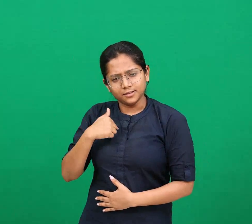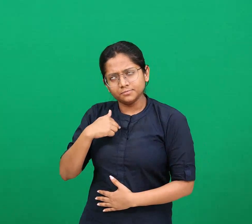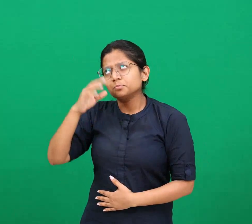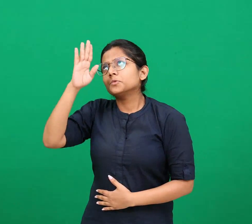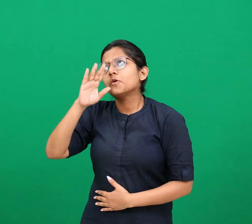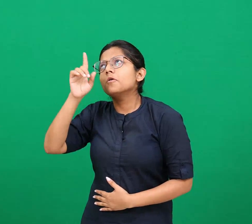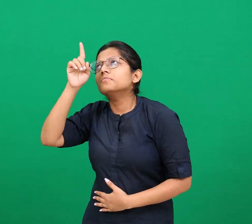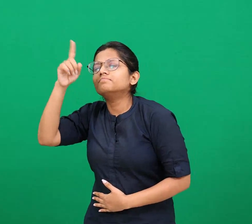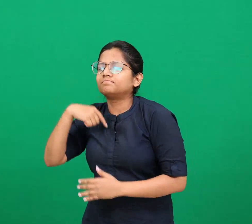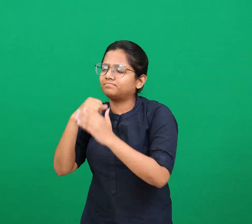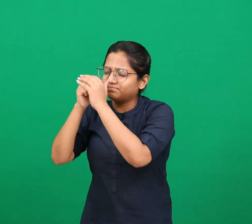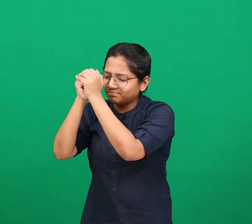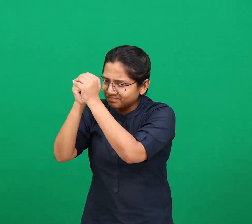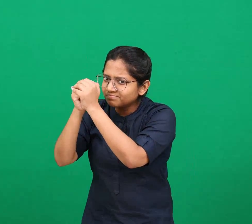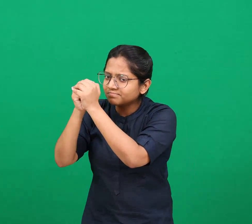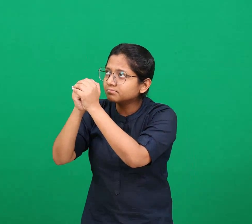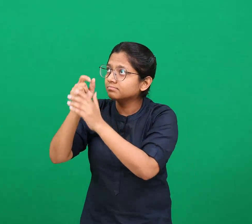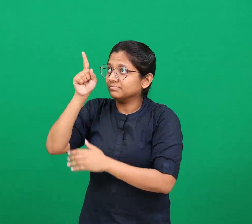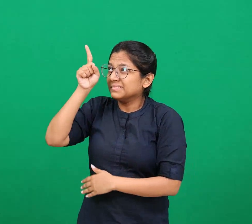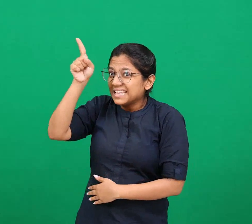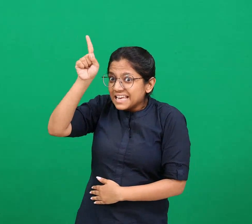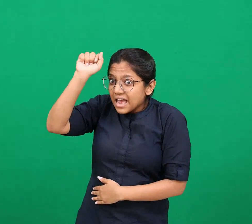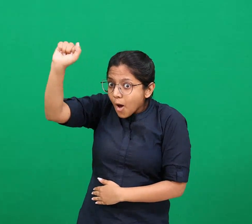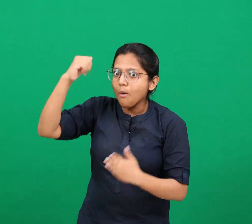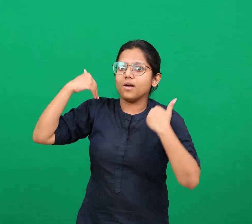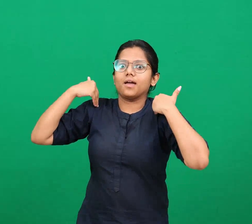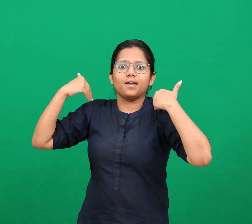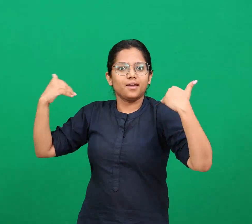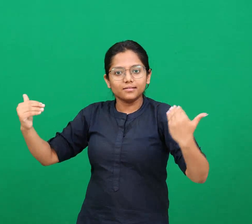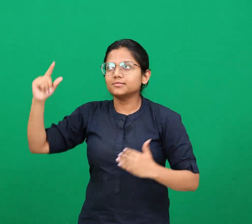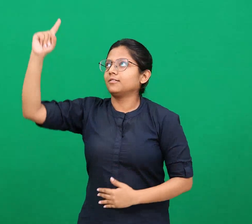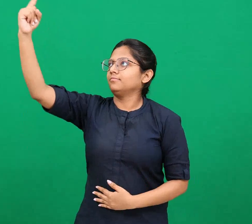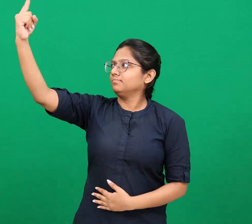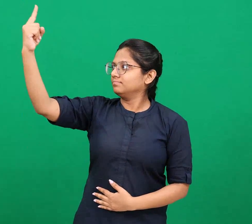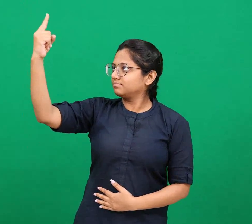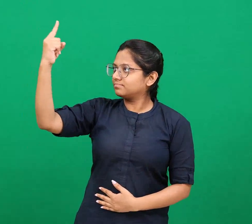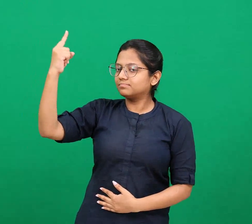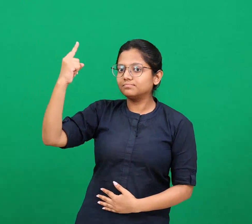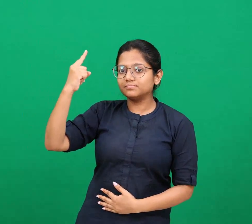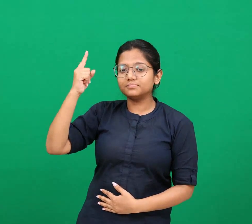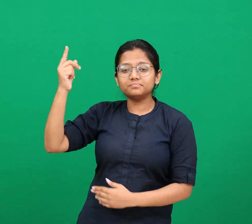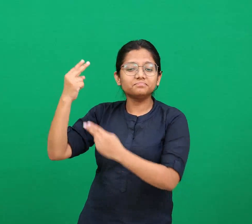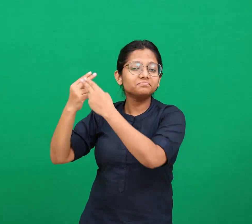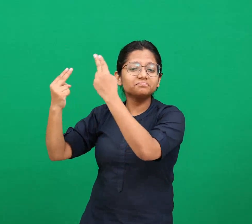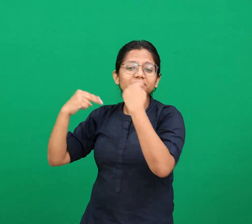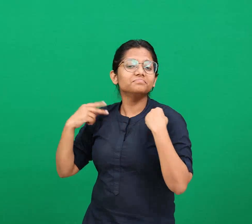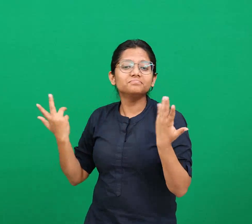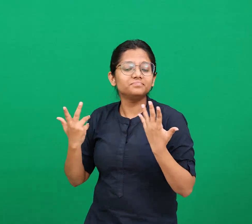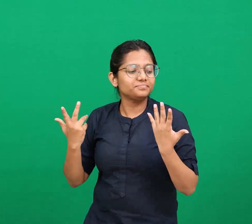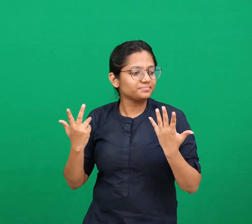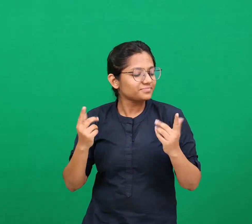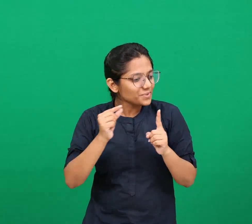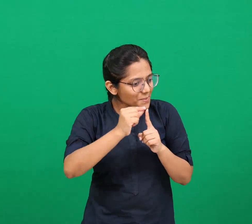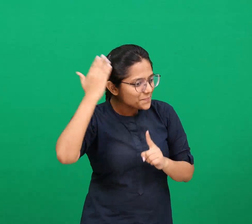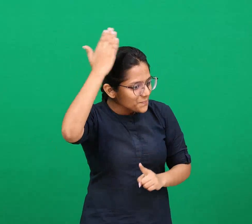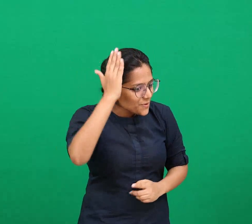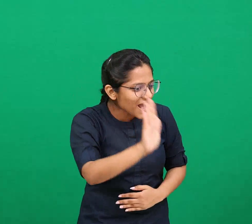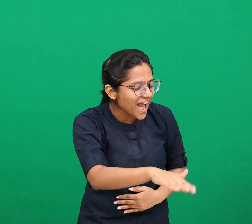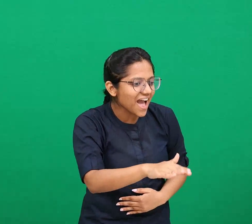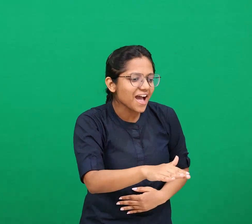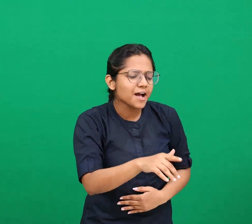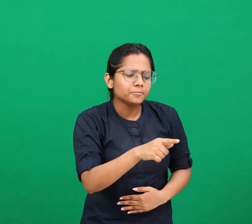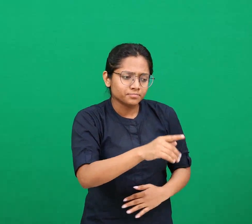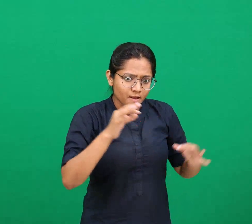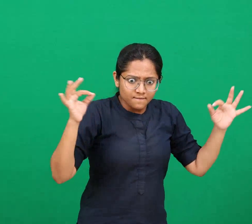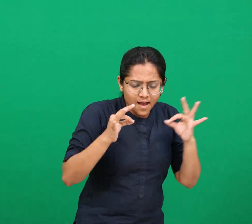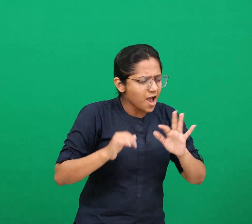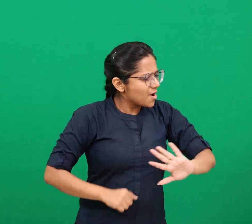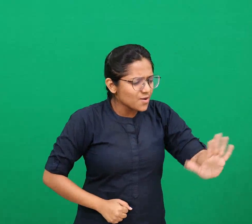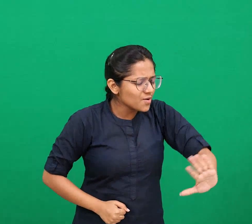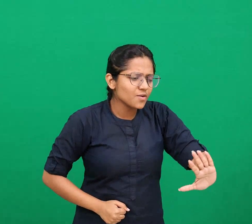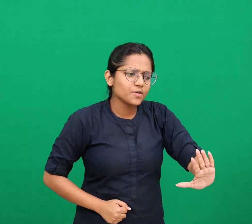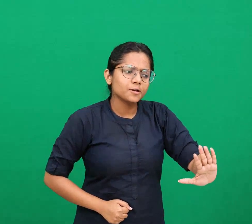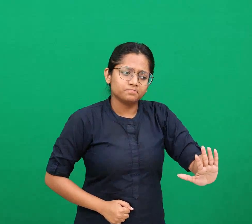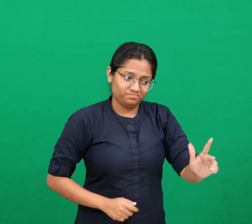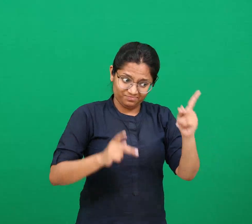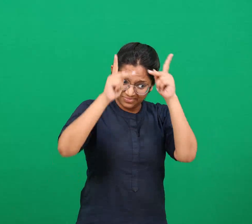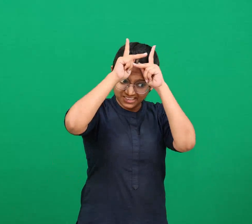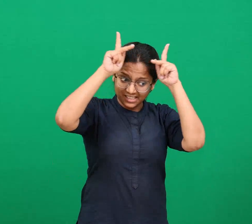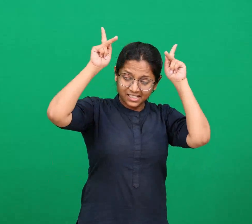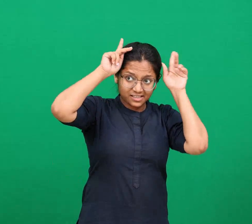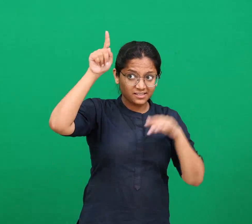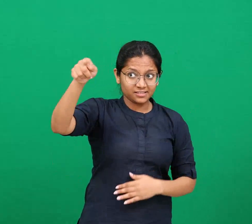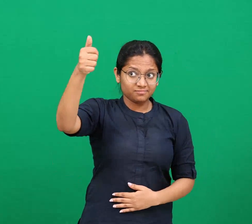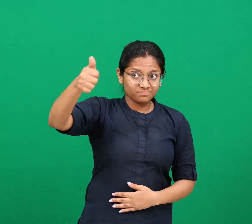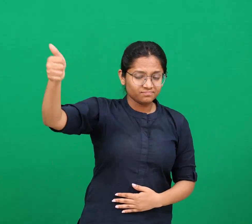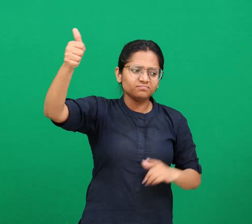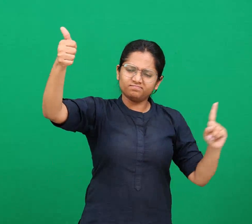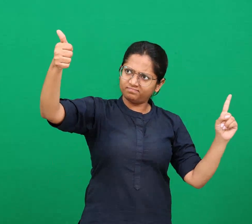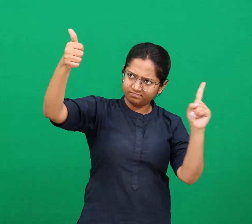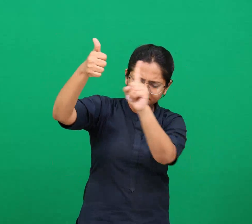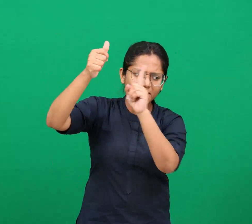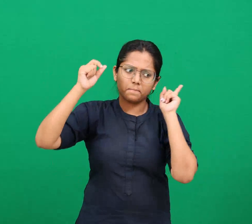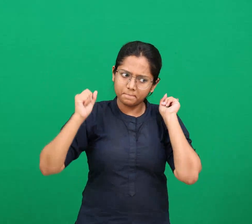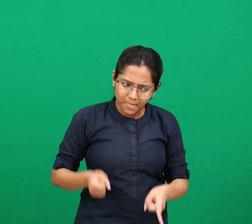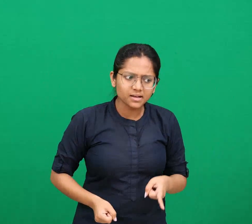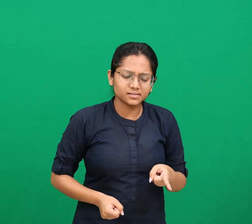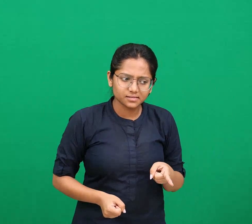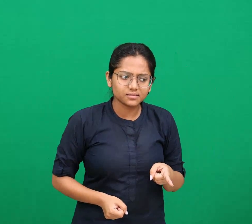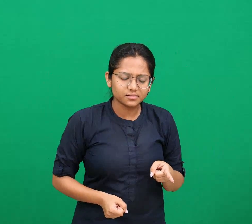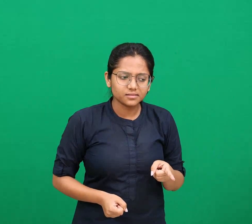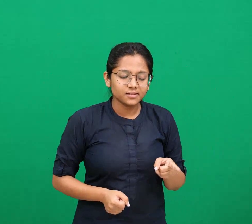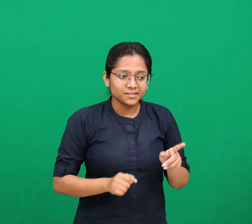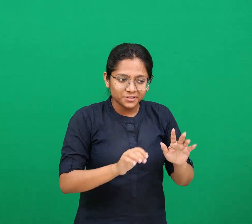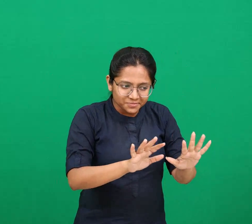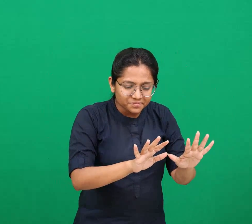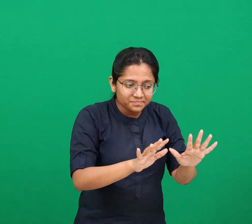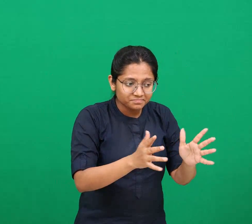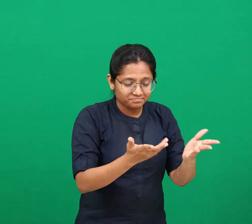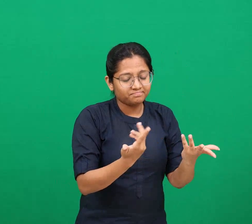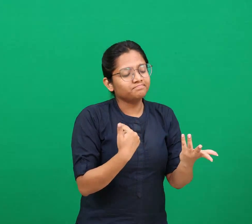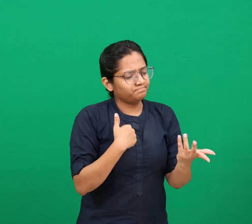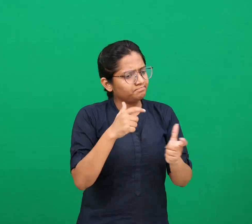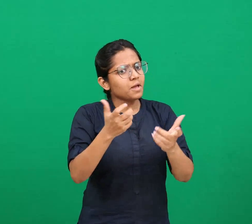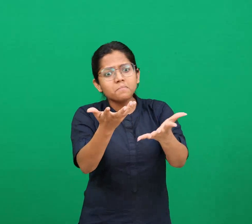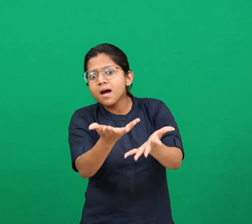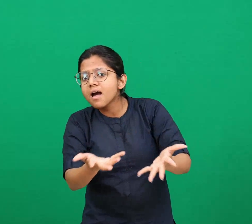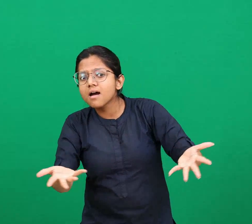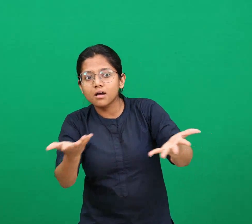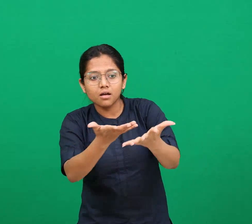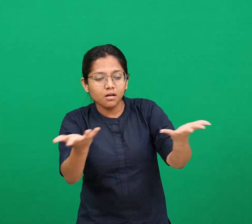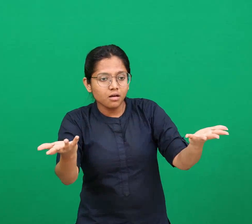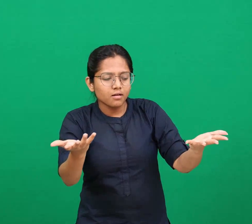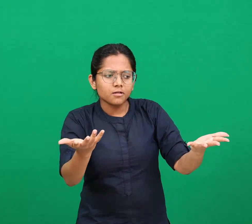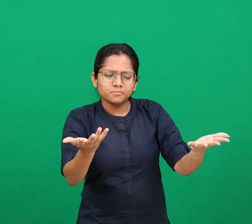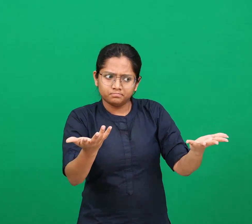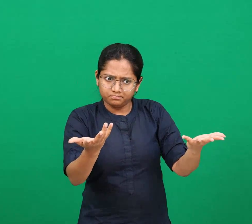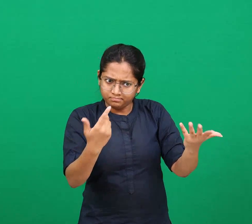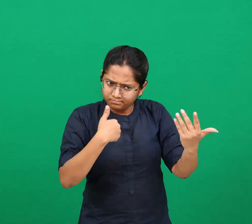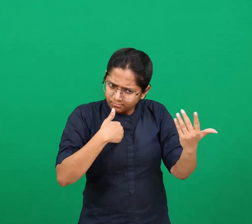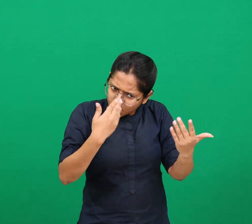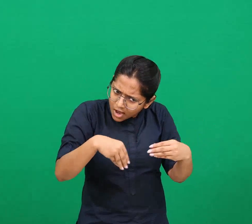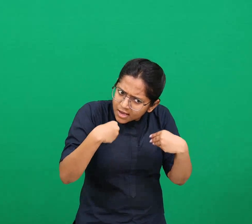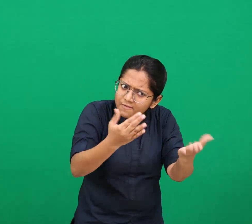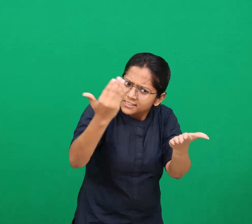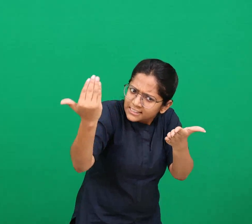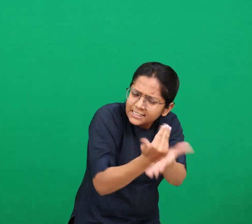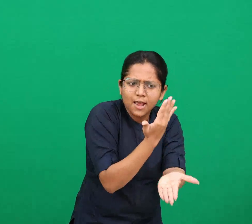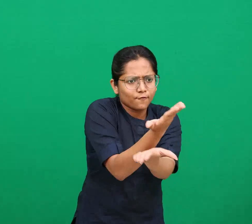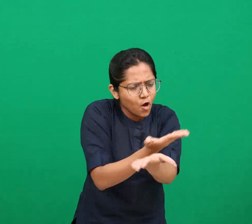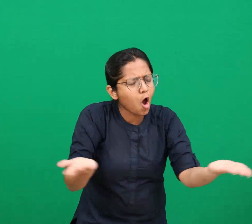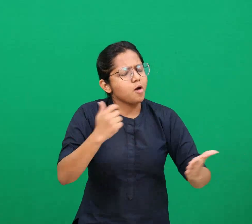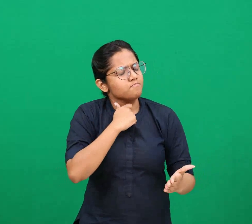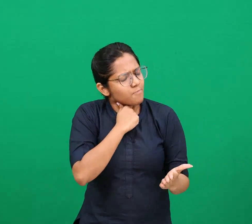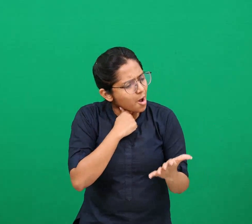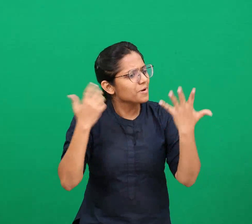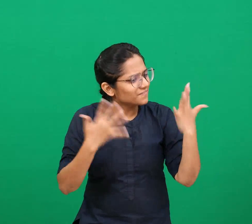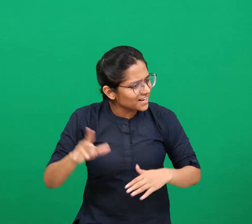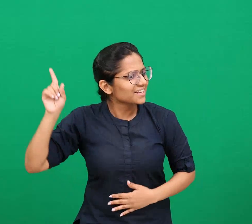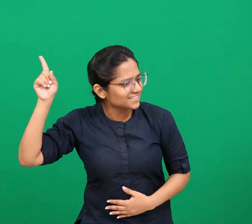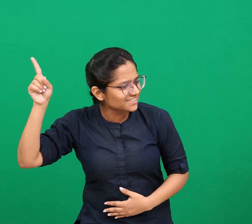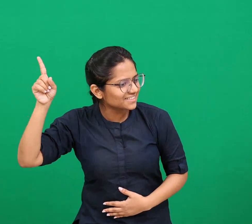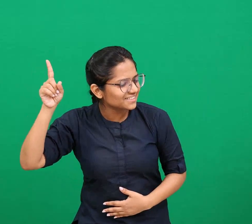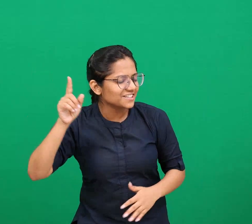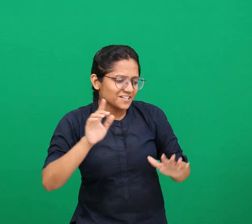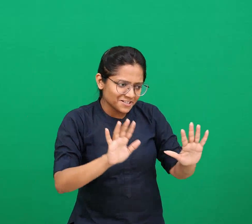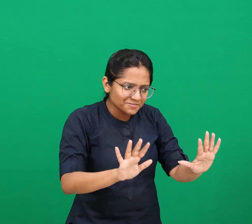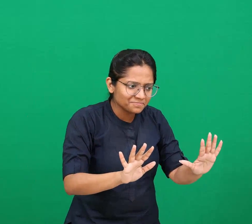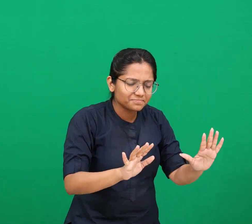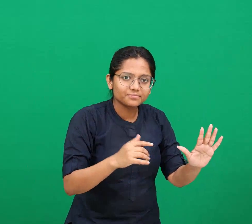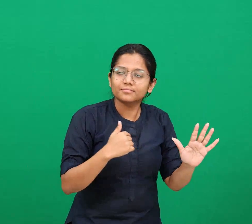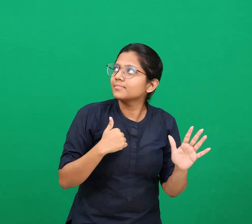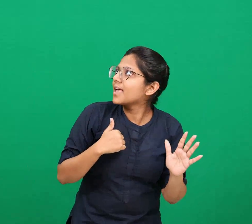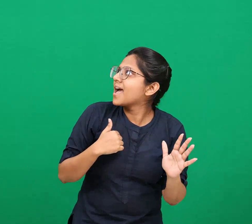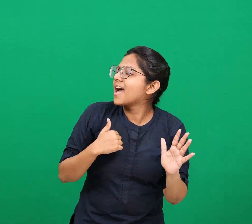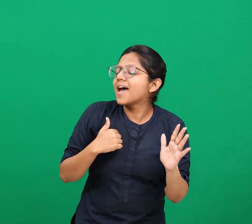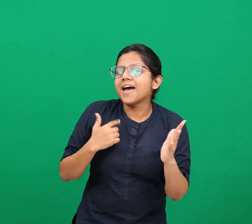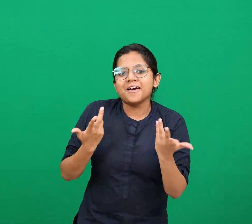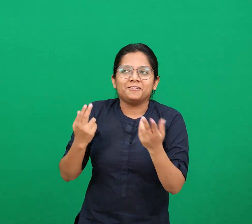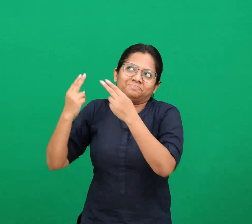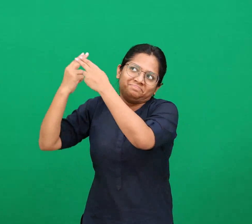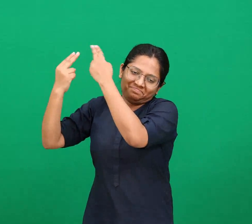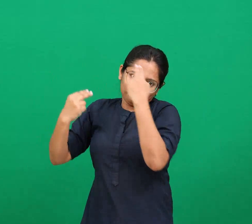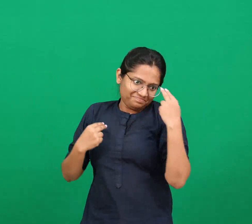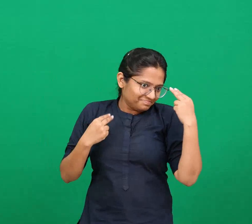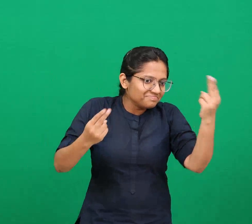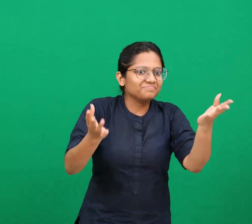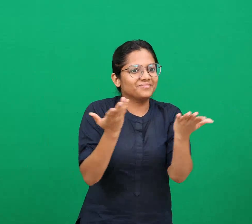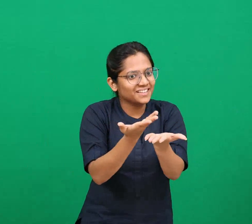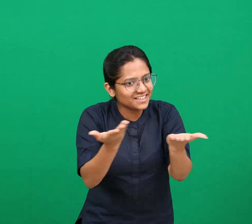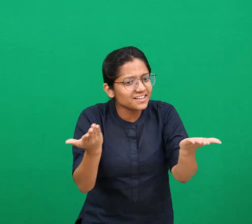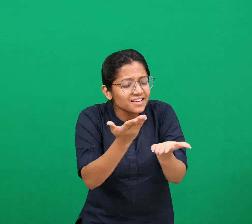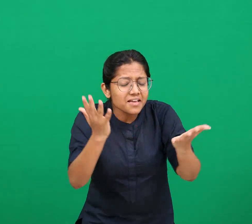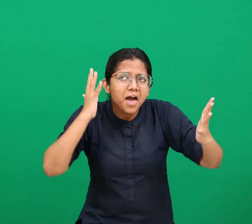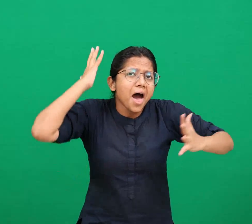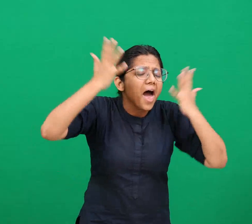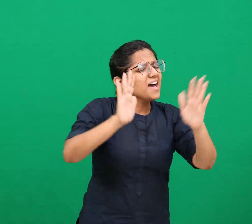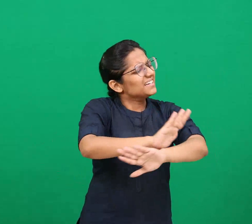For just last night an angel of God, whose I am and whom I serve, stood beside me and said, ' Do not be afraid, Paul; you must stand before Caesar.